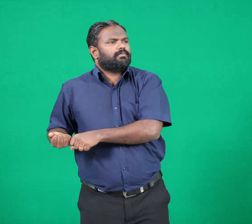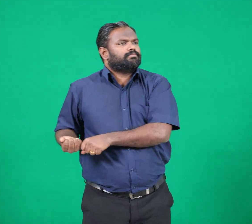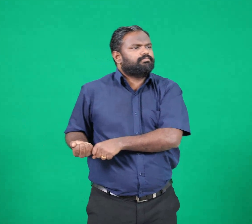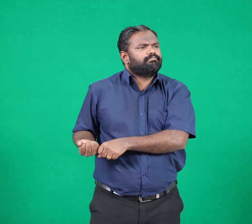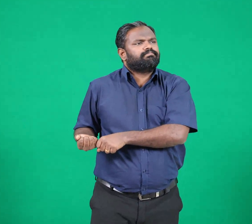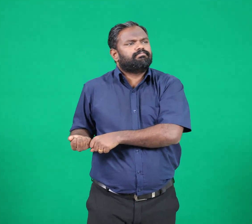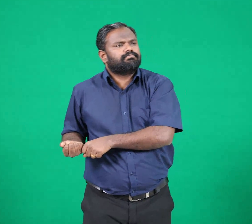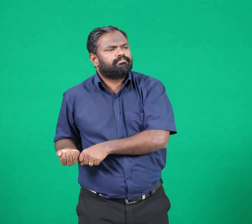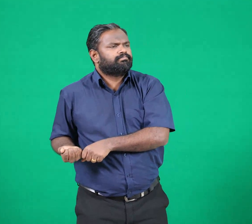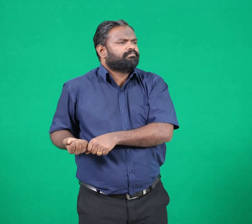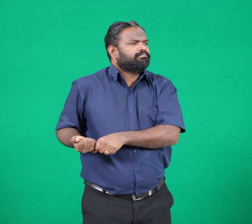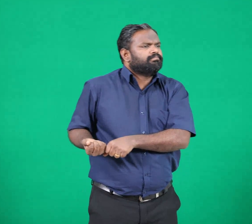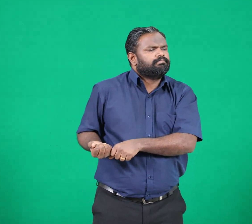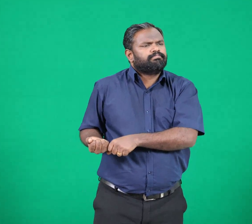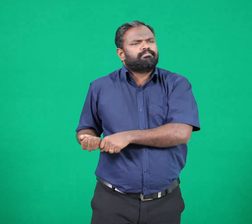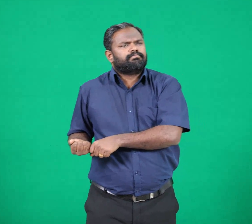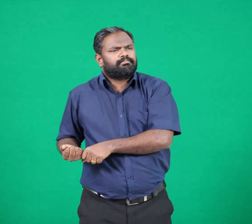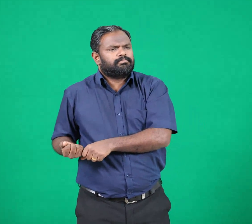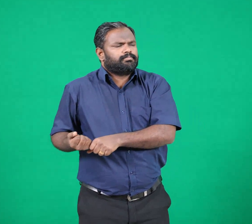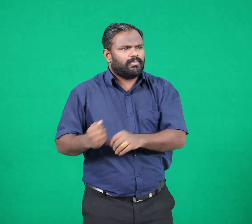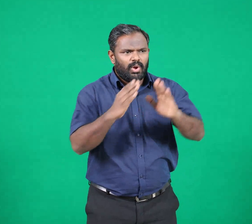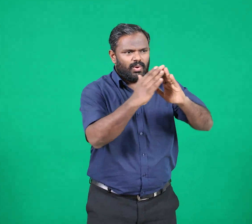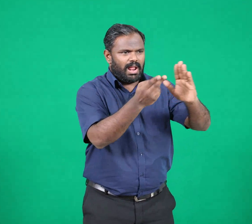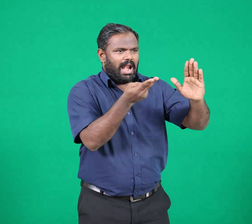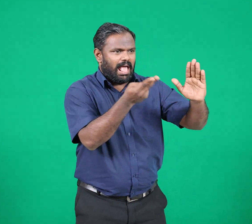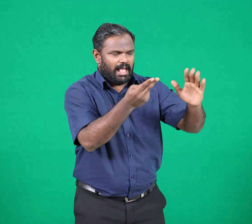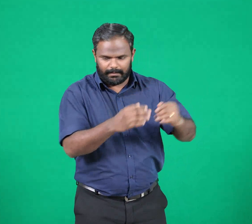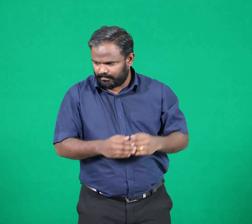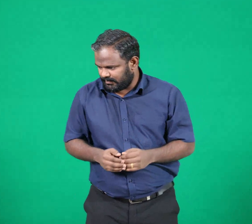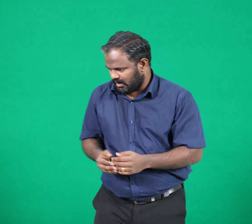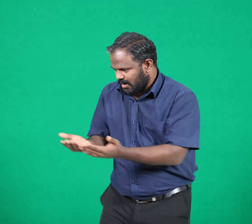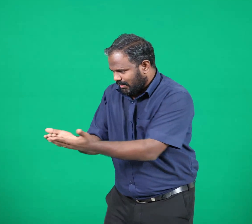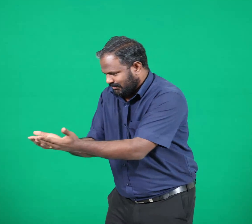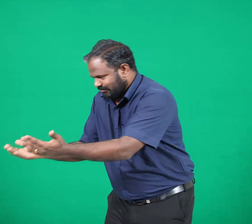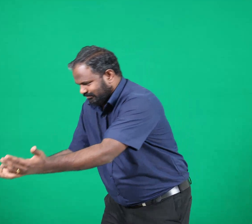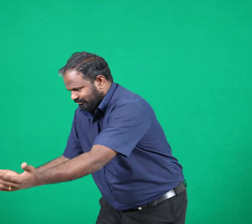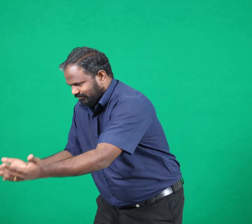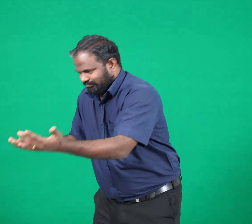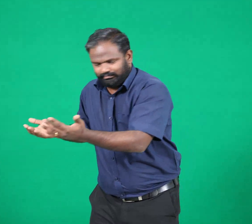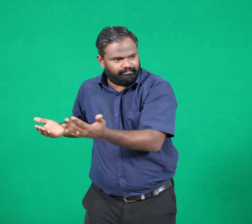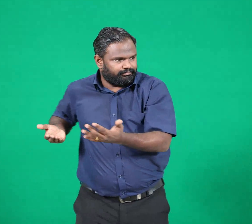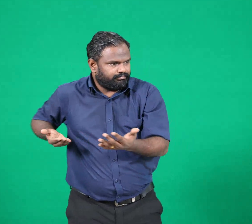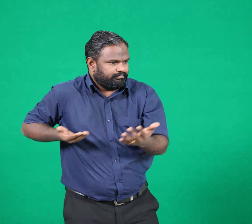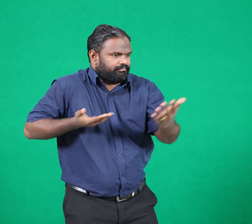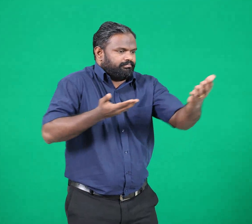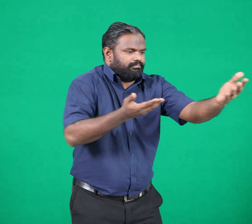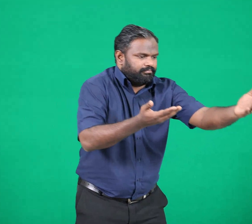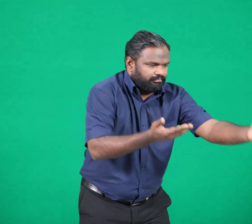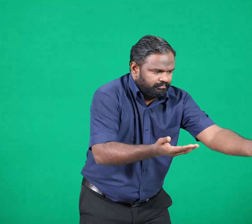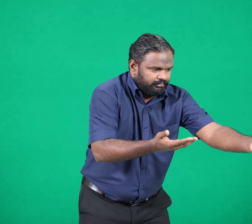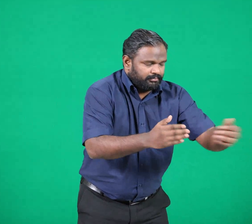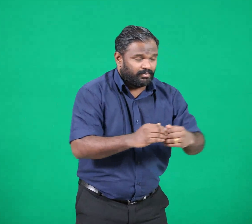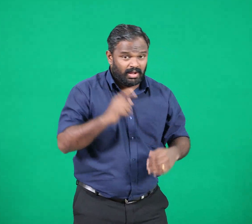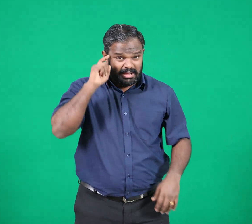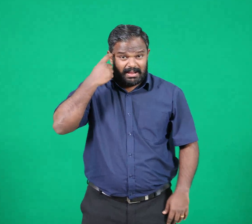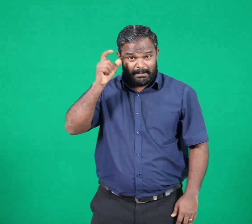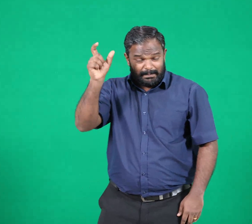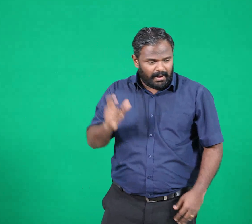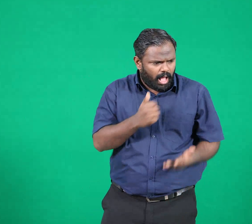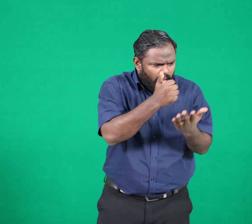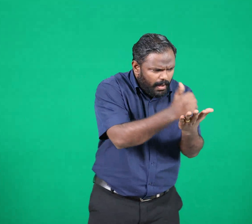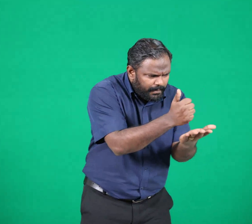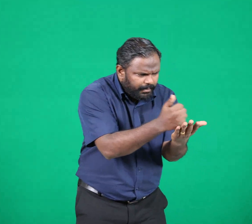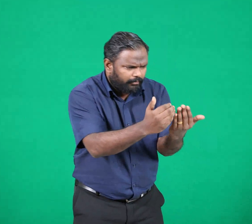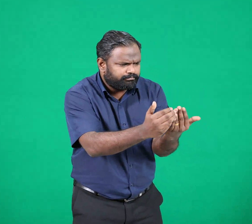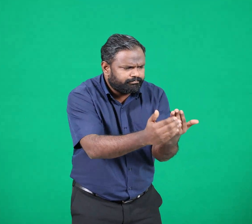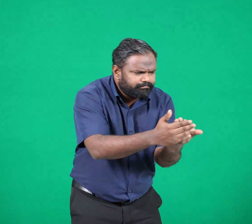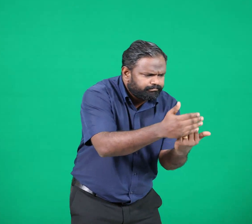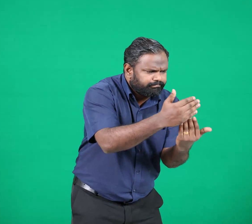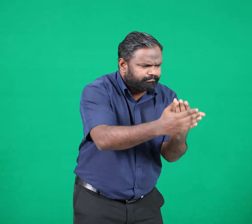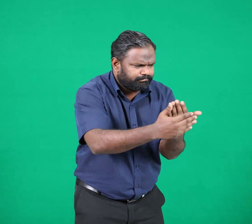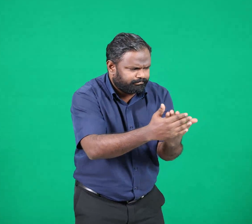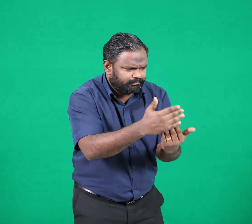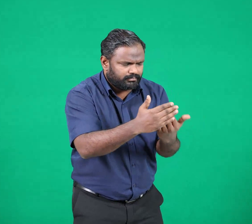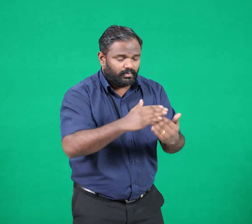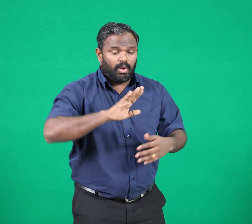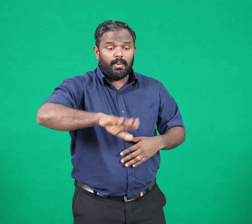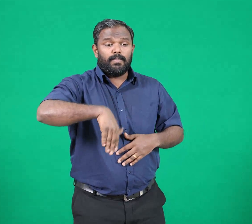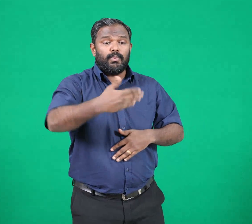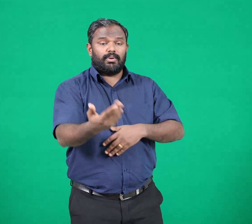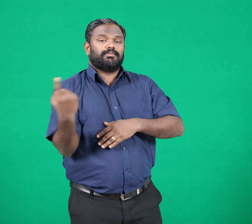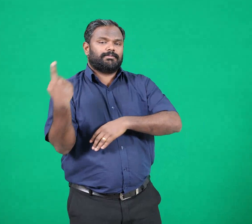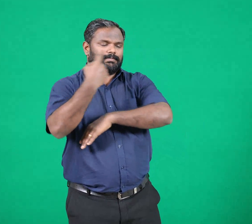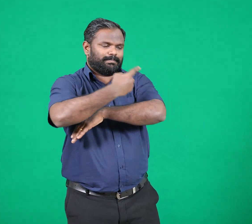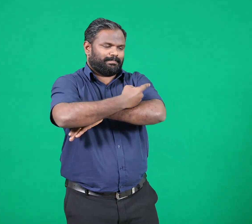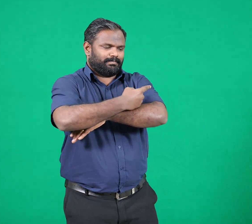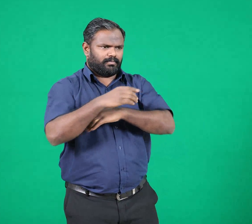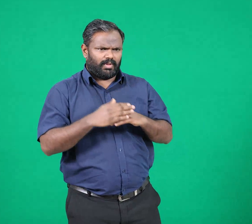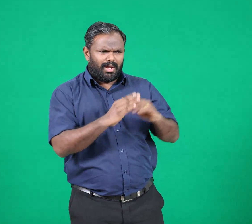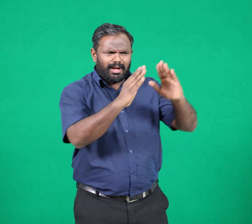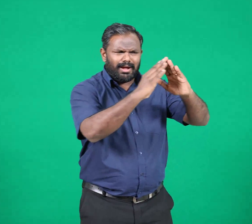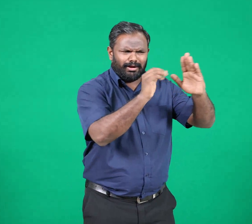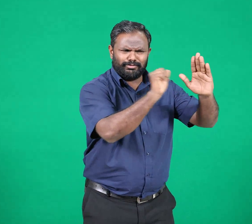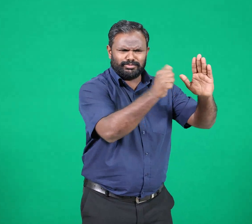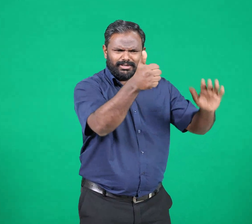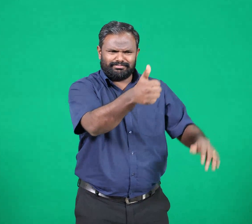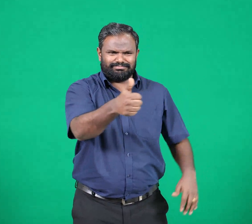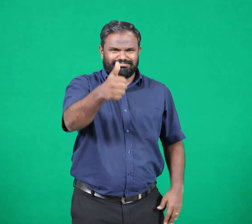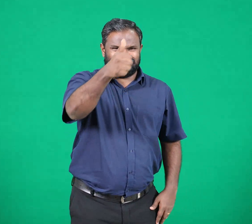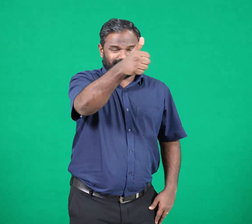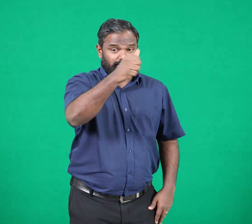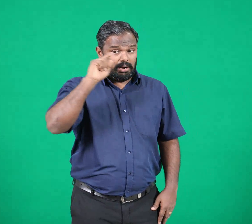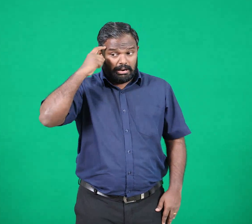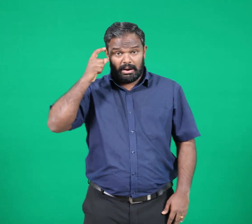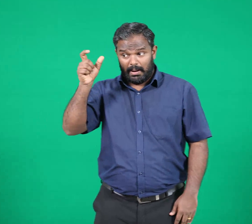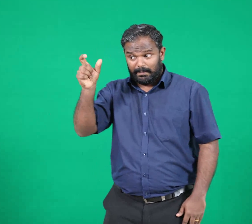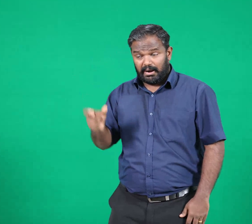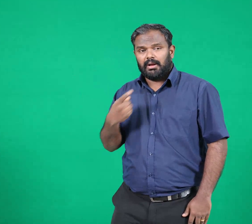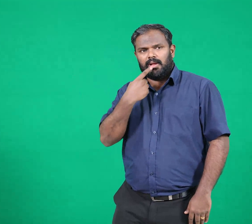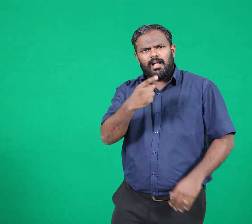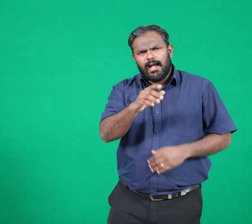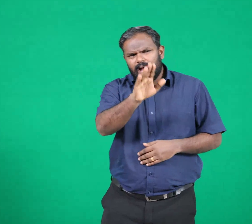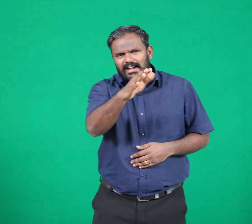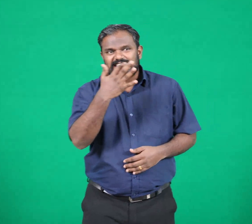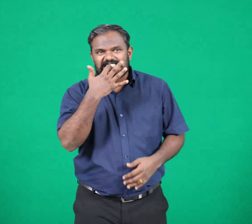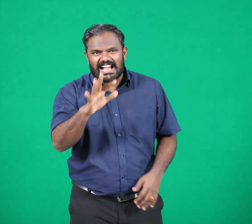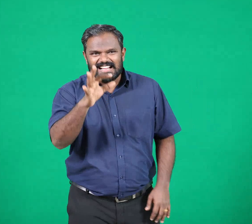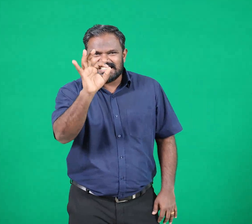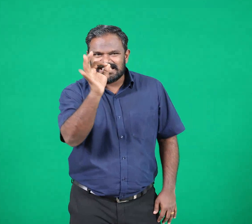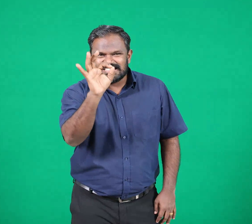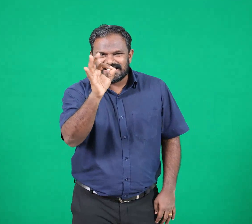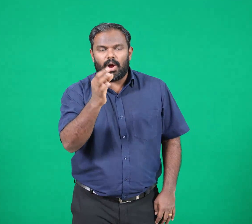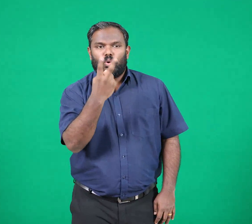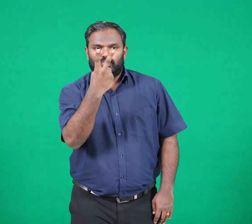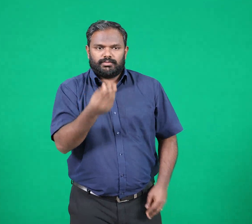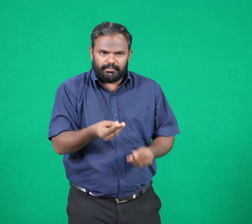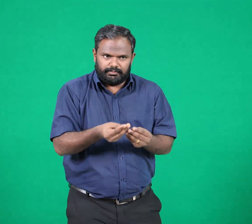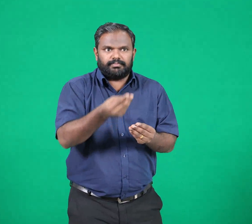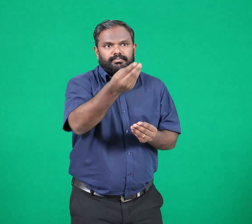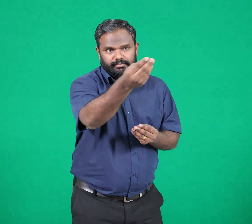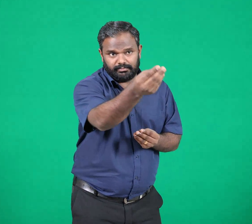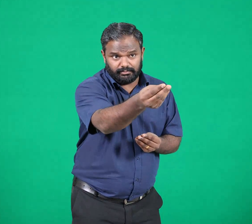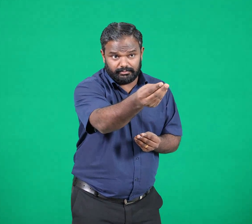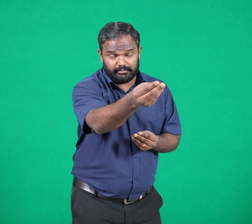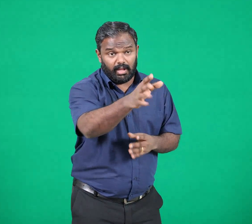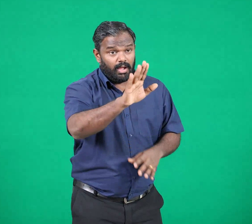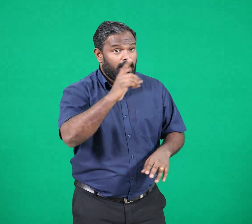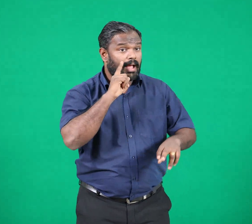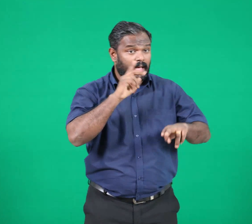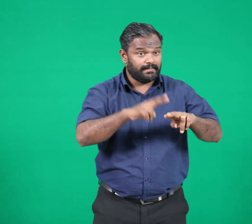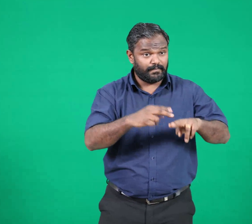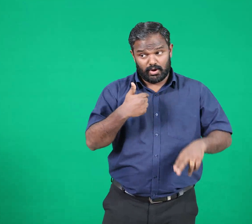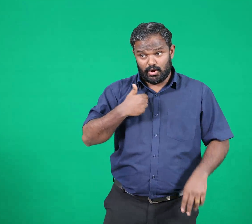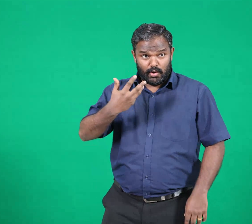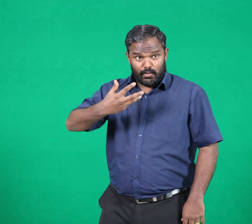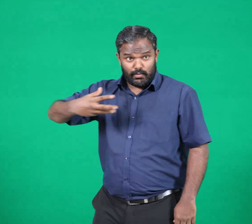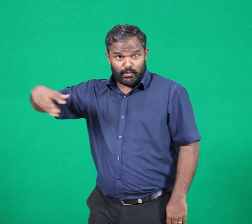The next day he took out two denarii and gave them to the innkeeper.